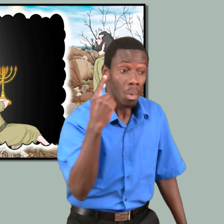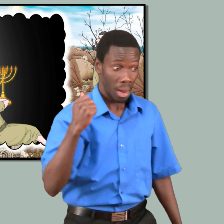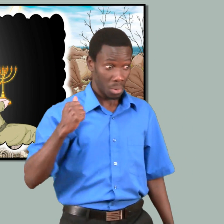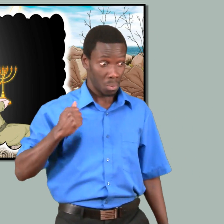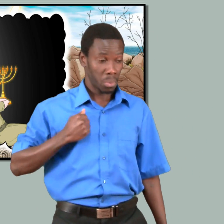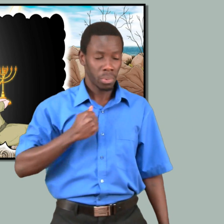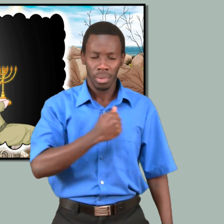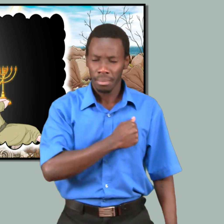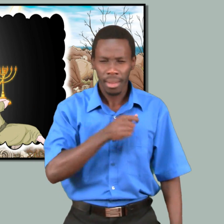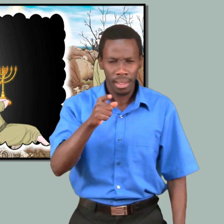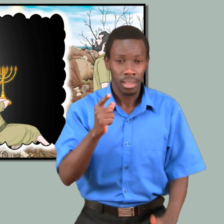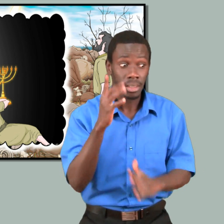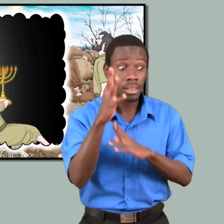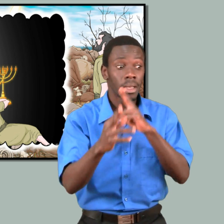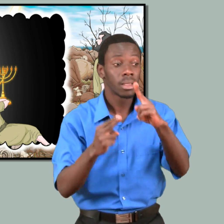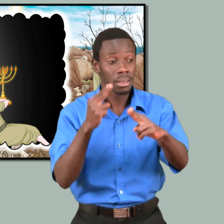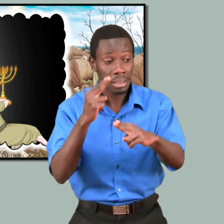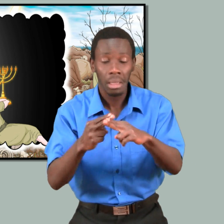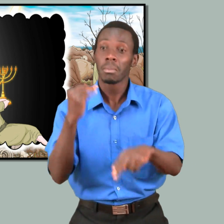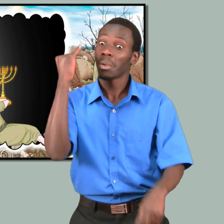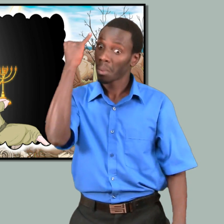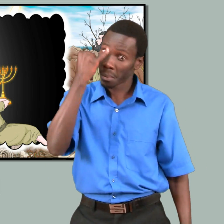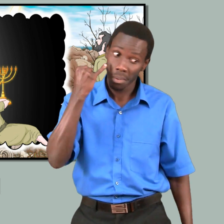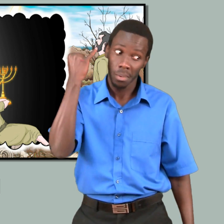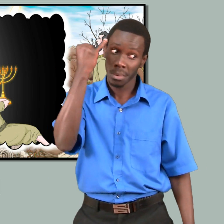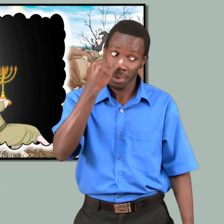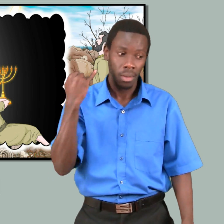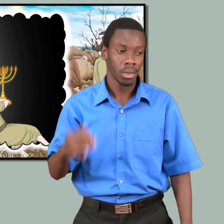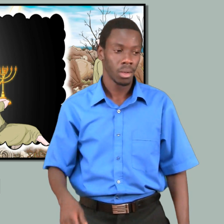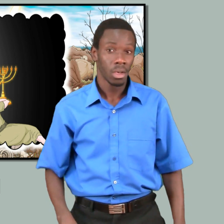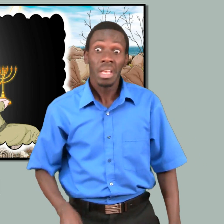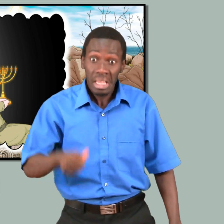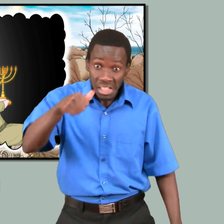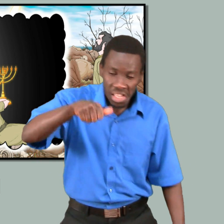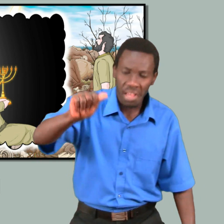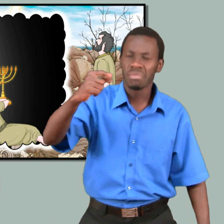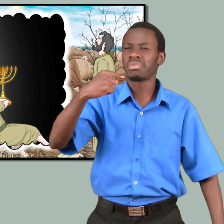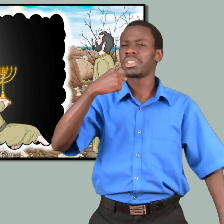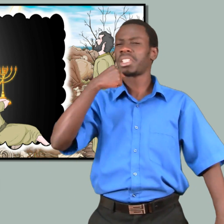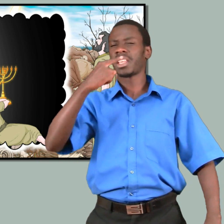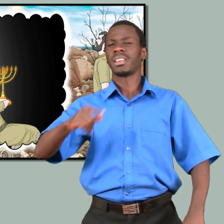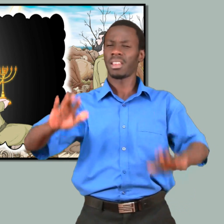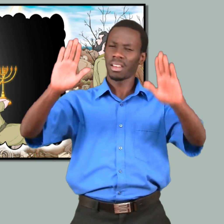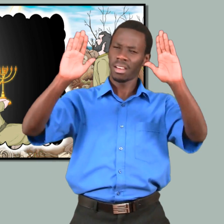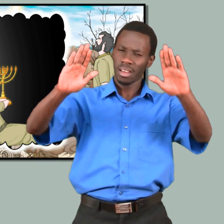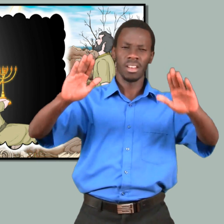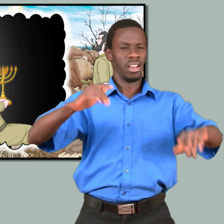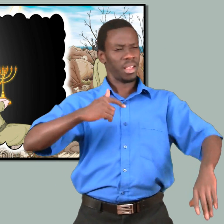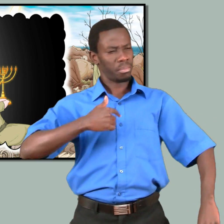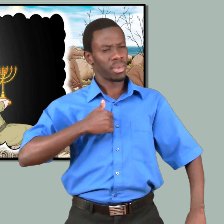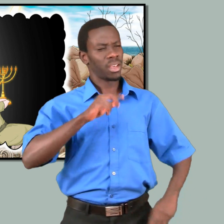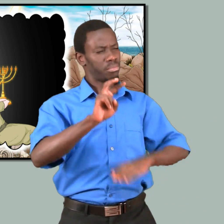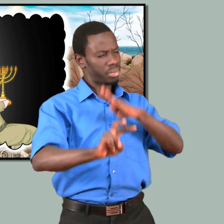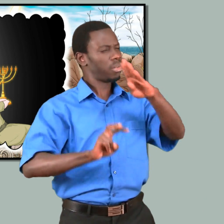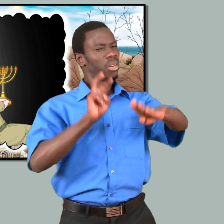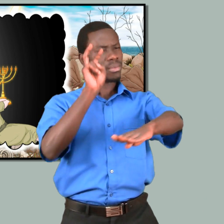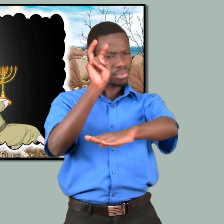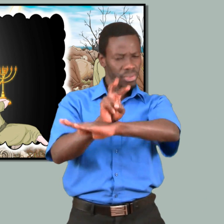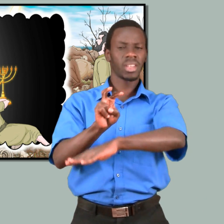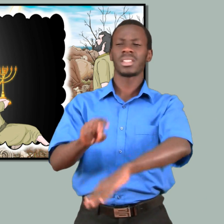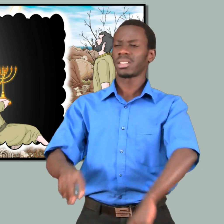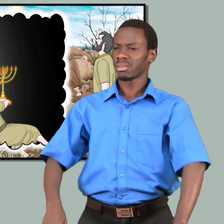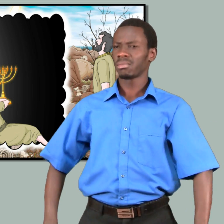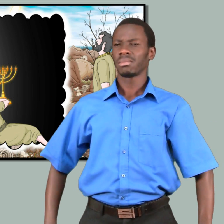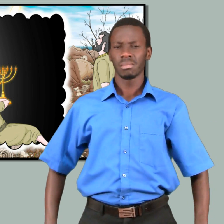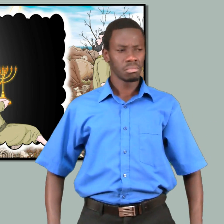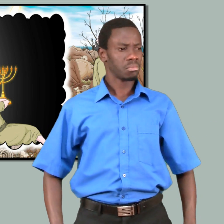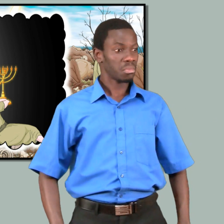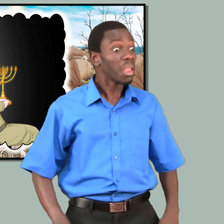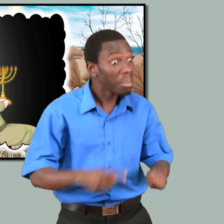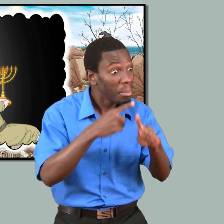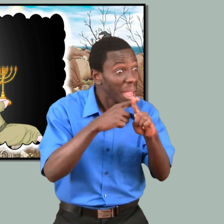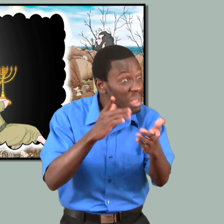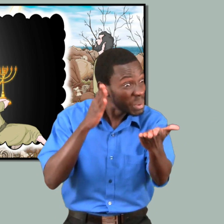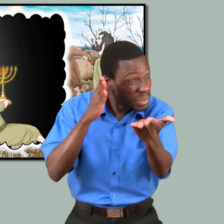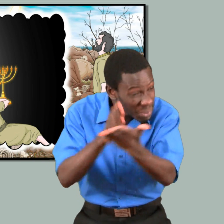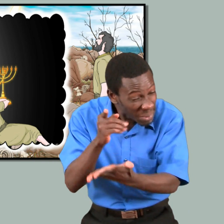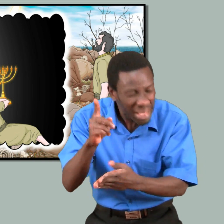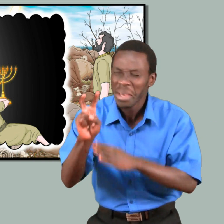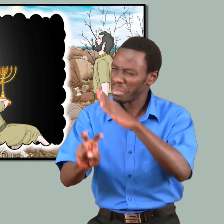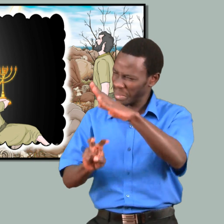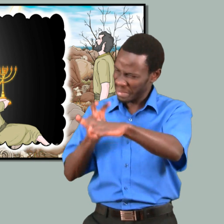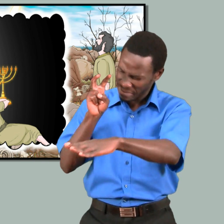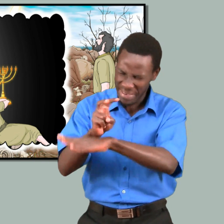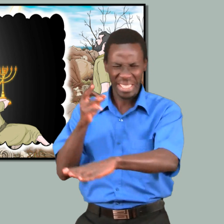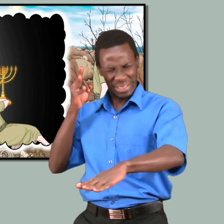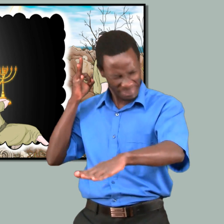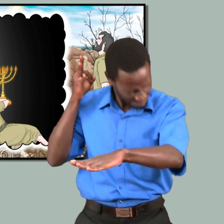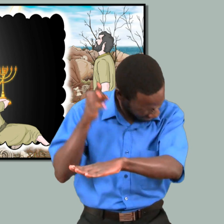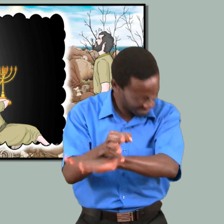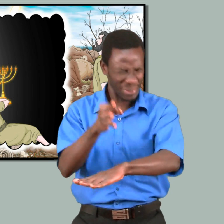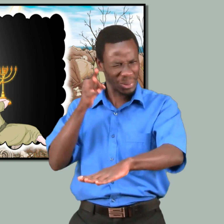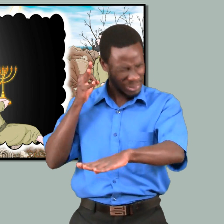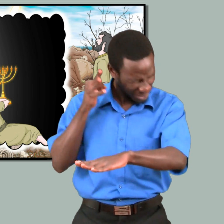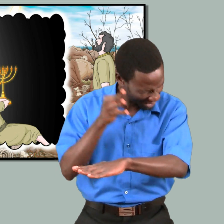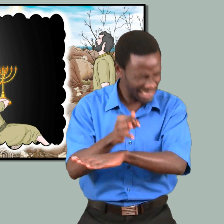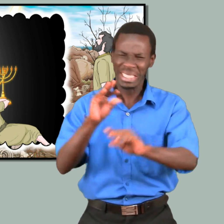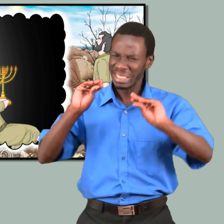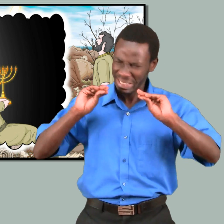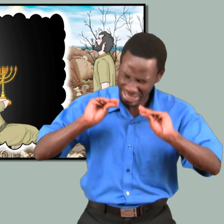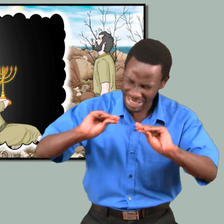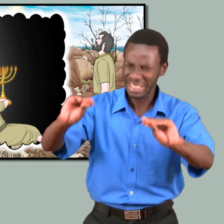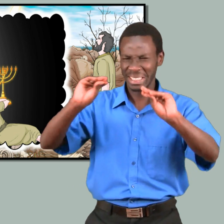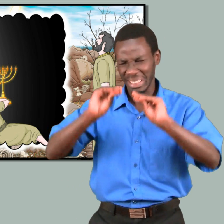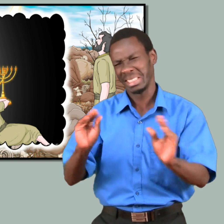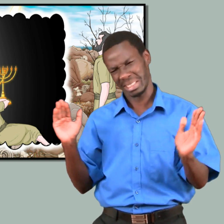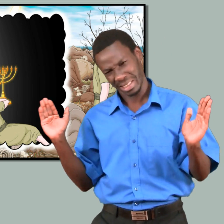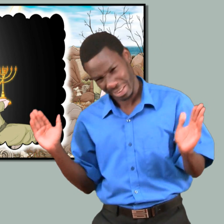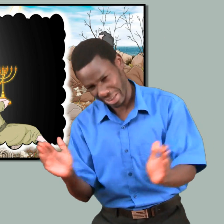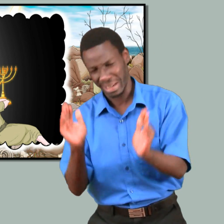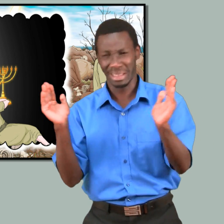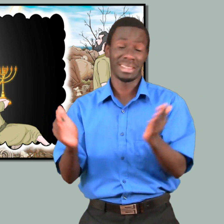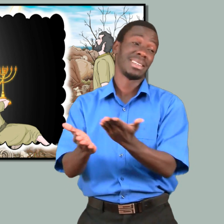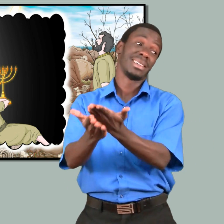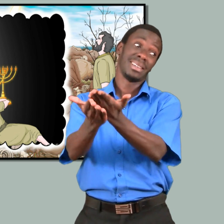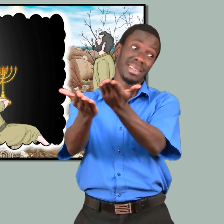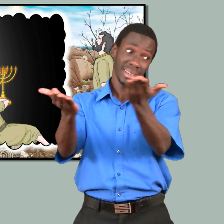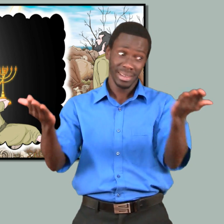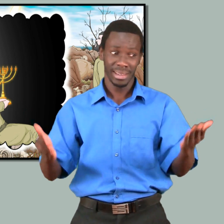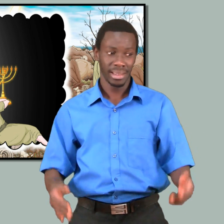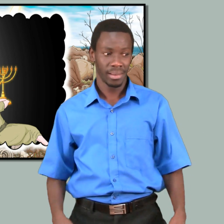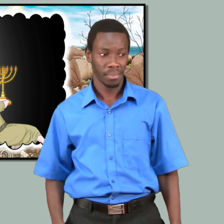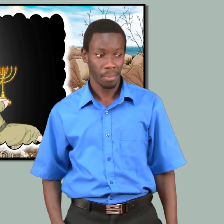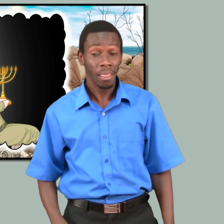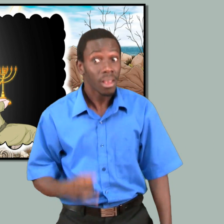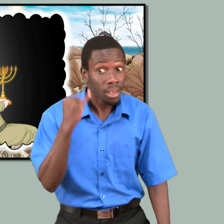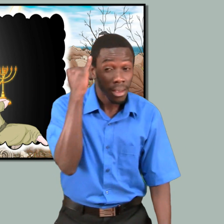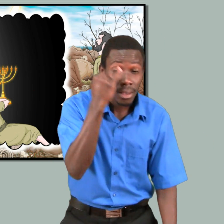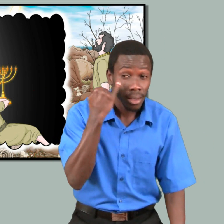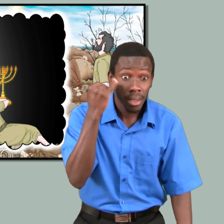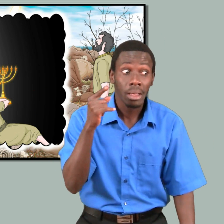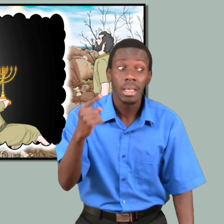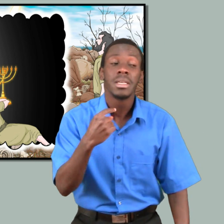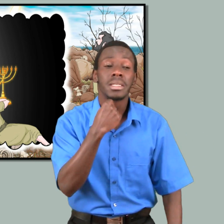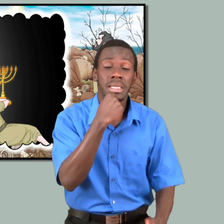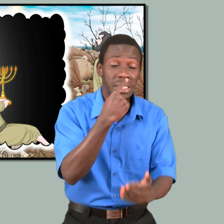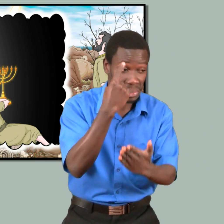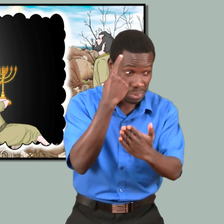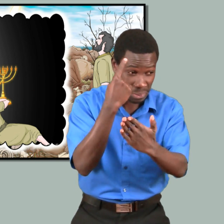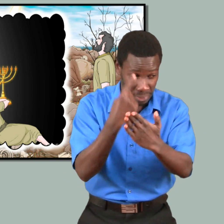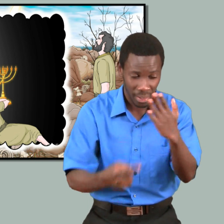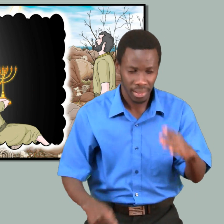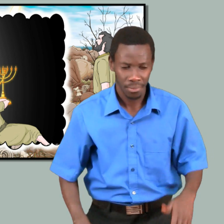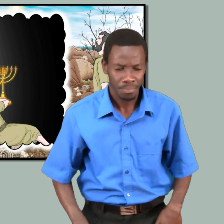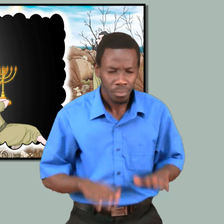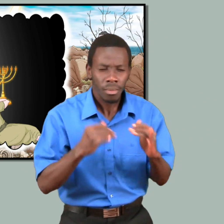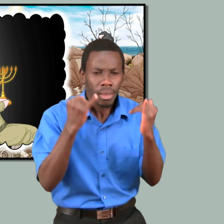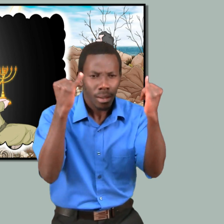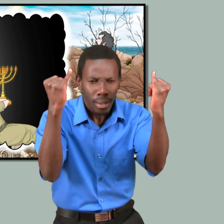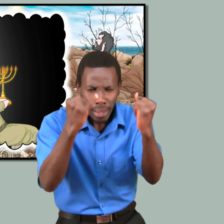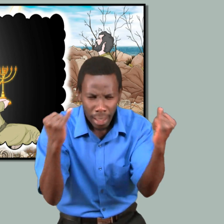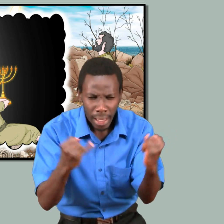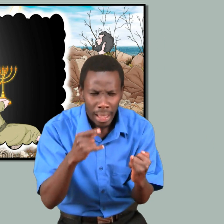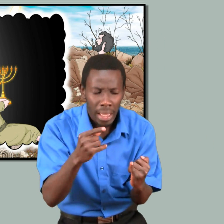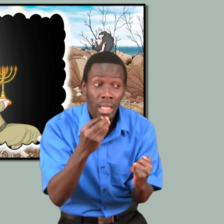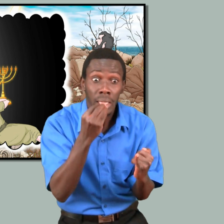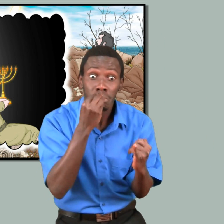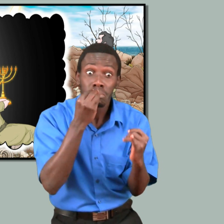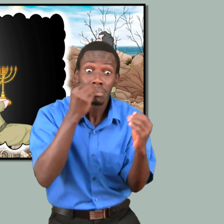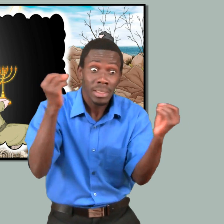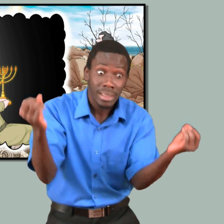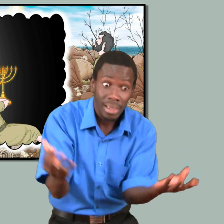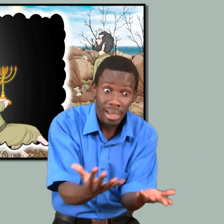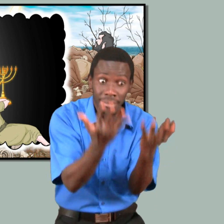But I have this against you: You tolerate that woman Jezebel, who calls herself a prophetess.